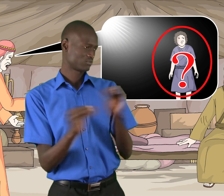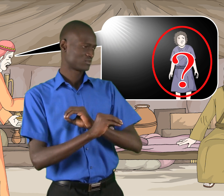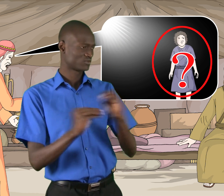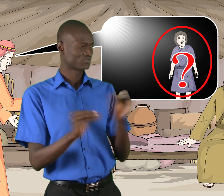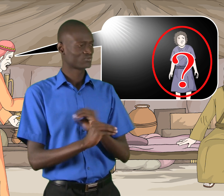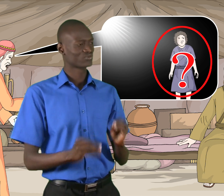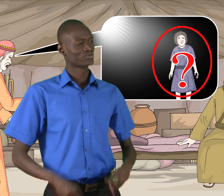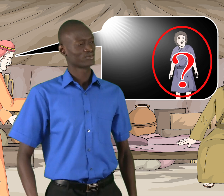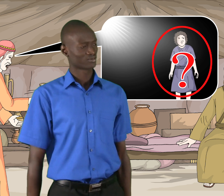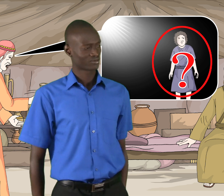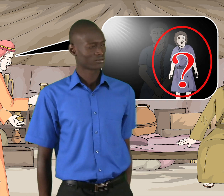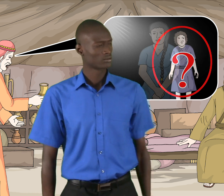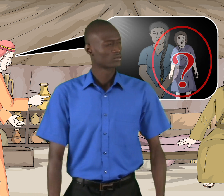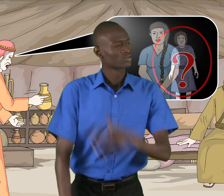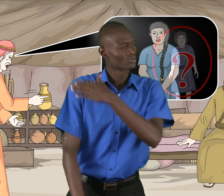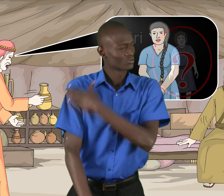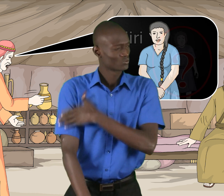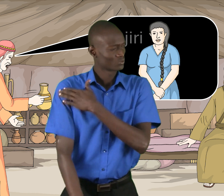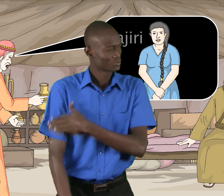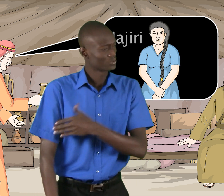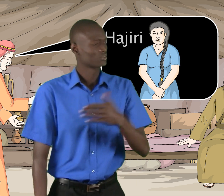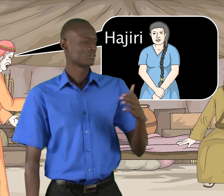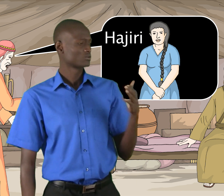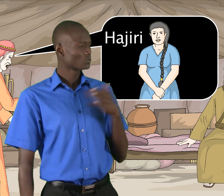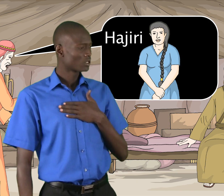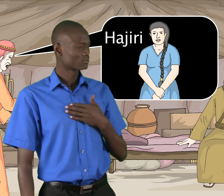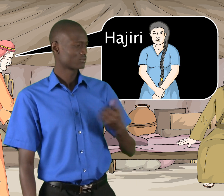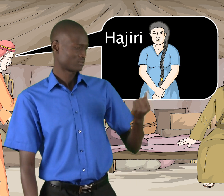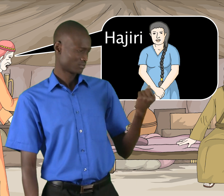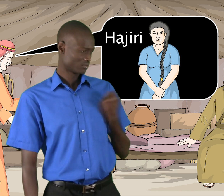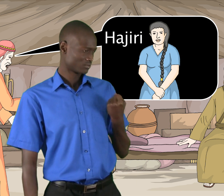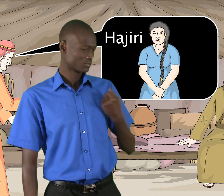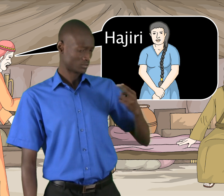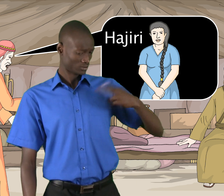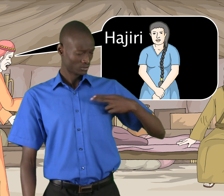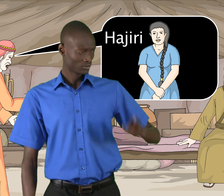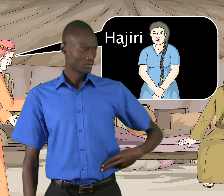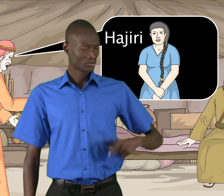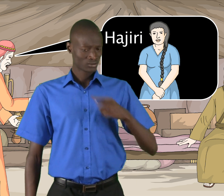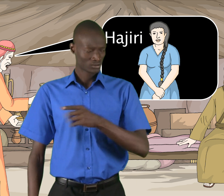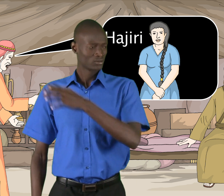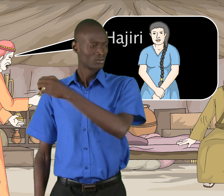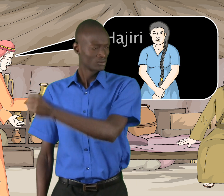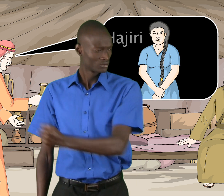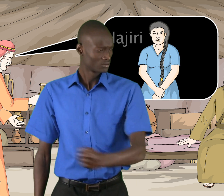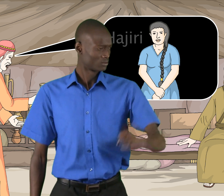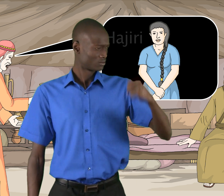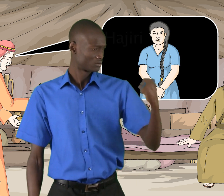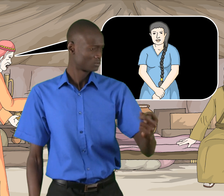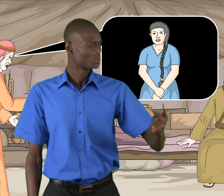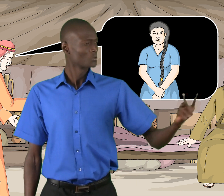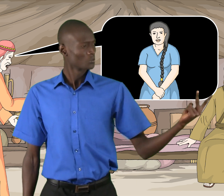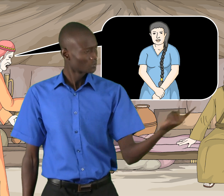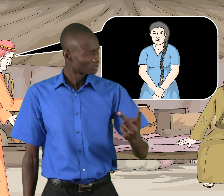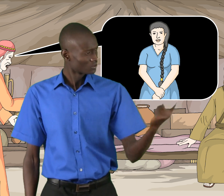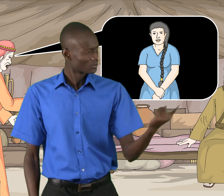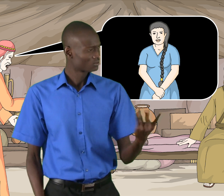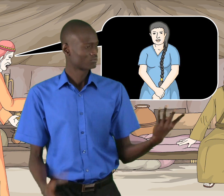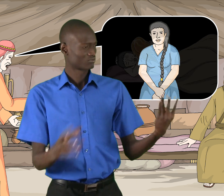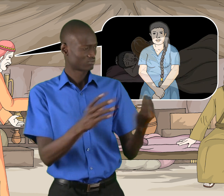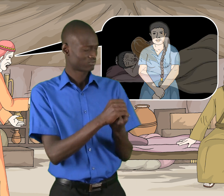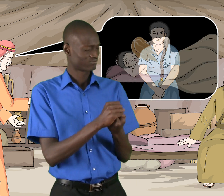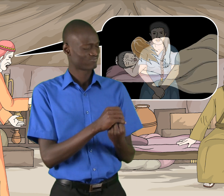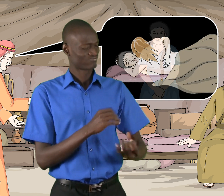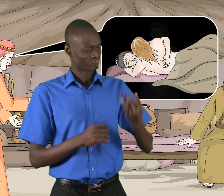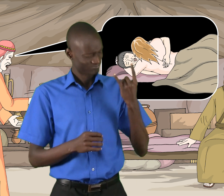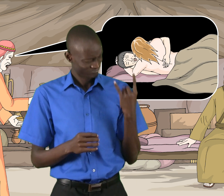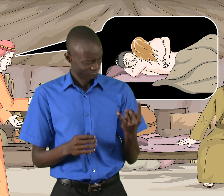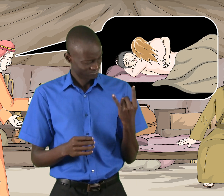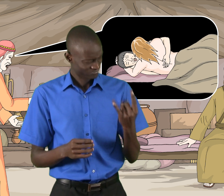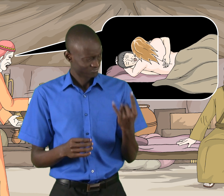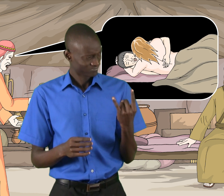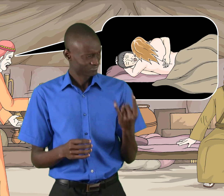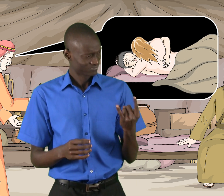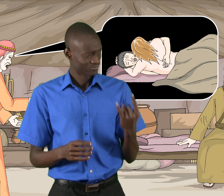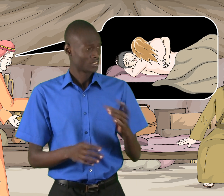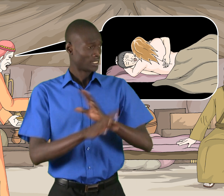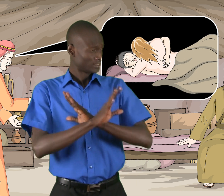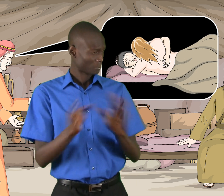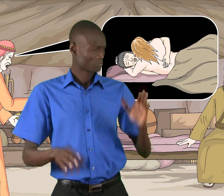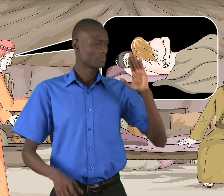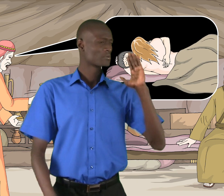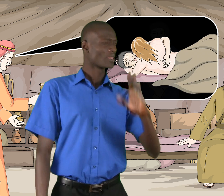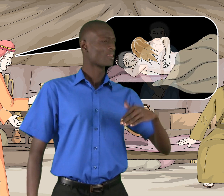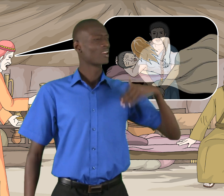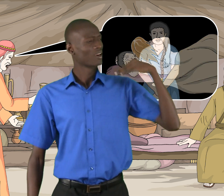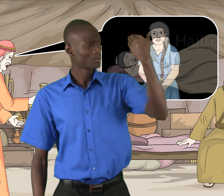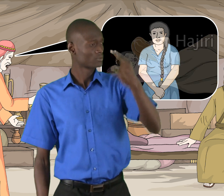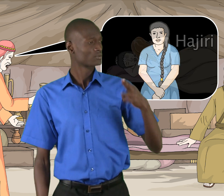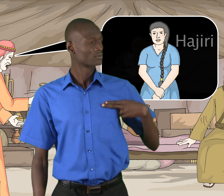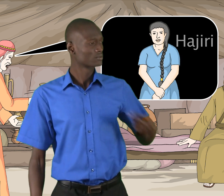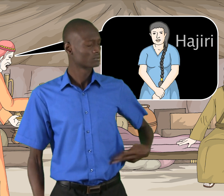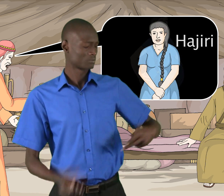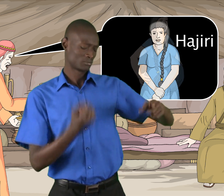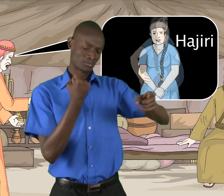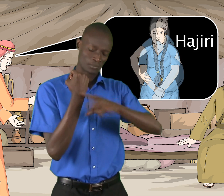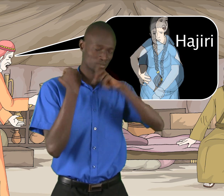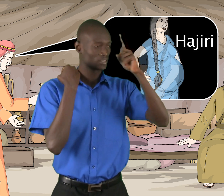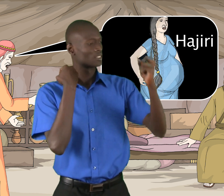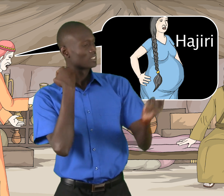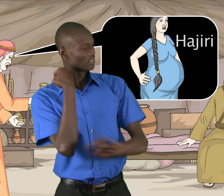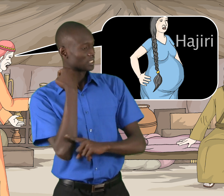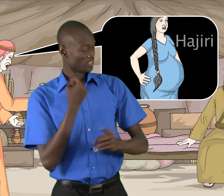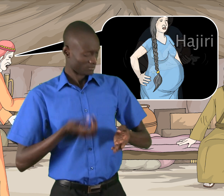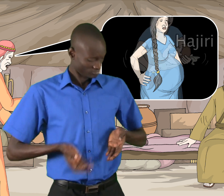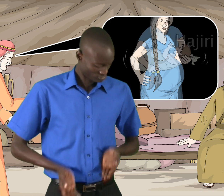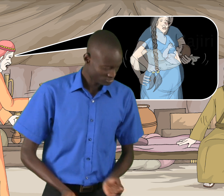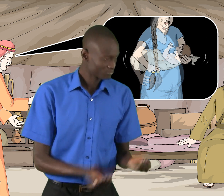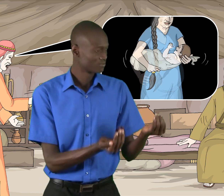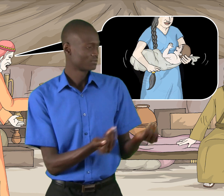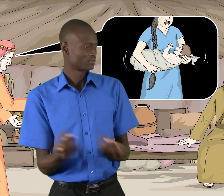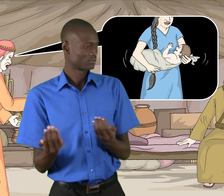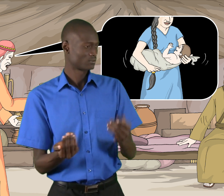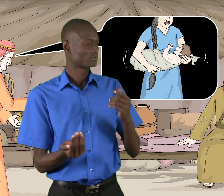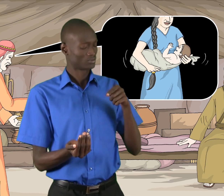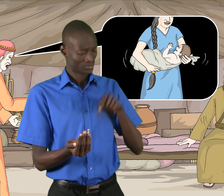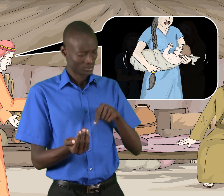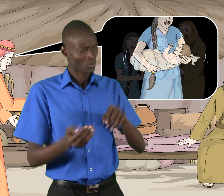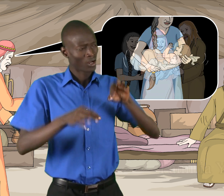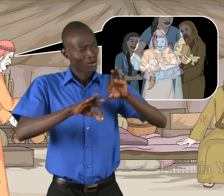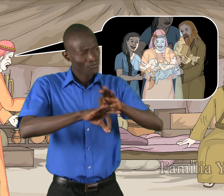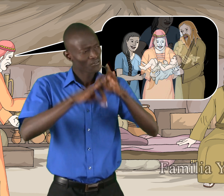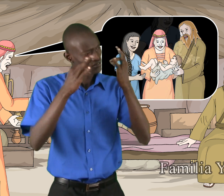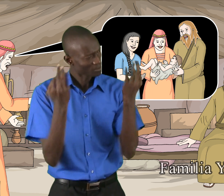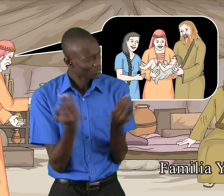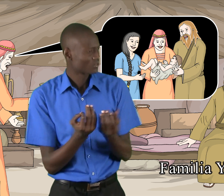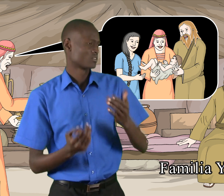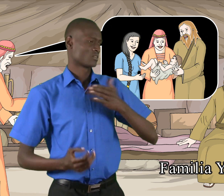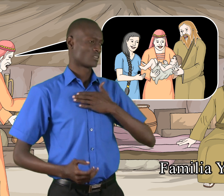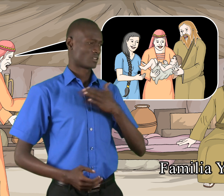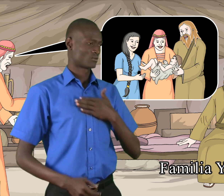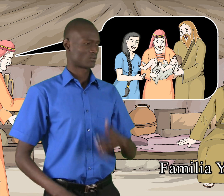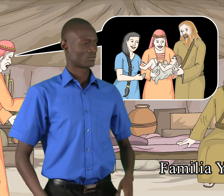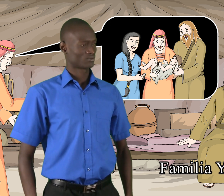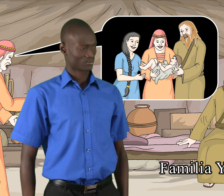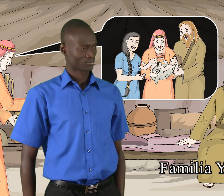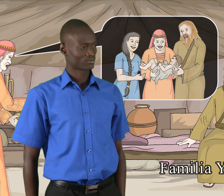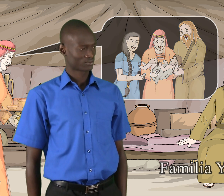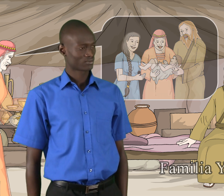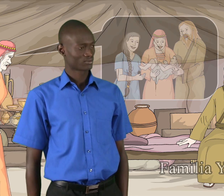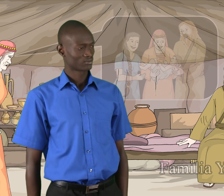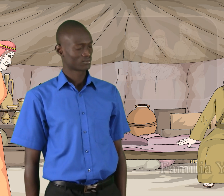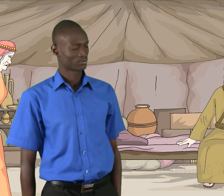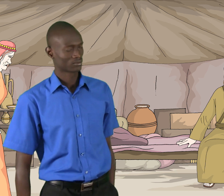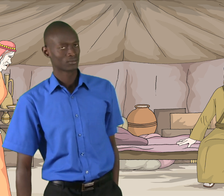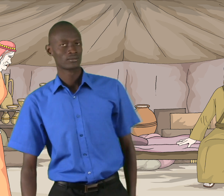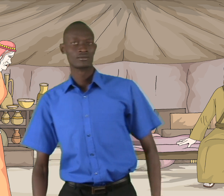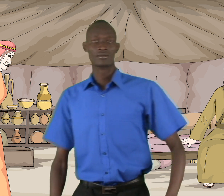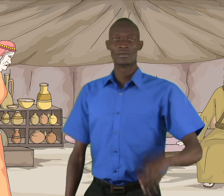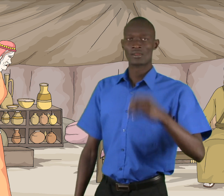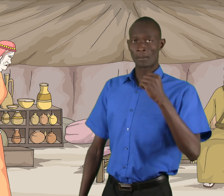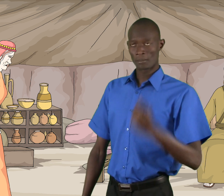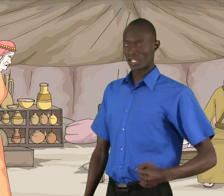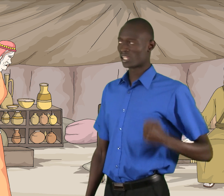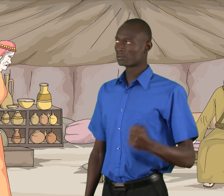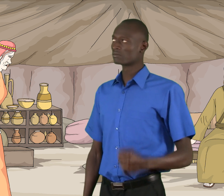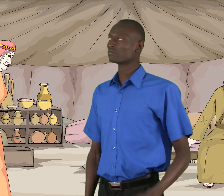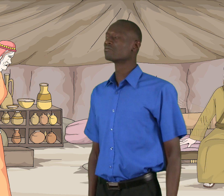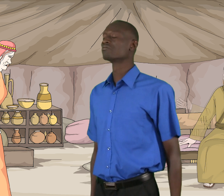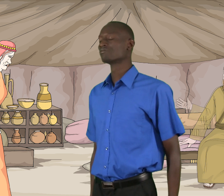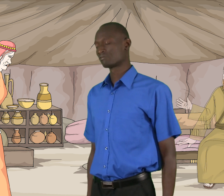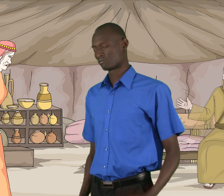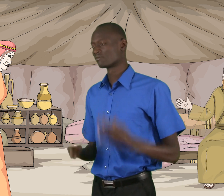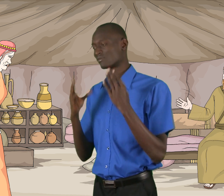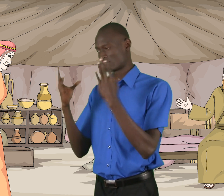Please go to my maidservant; perhaps I can build a family by her.”